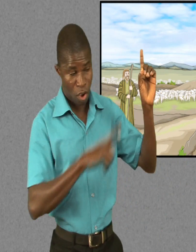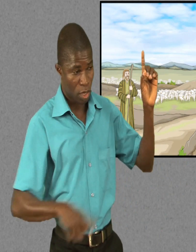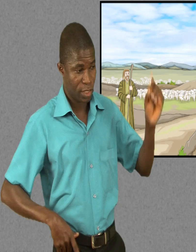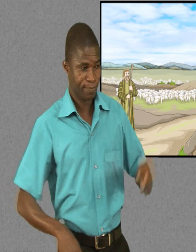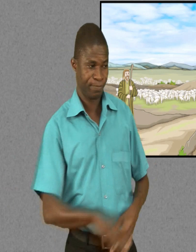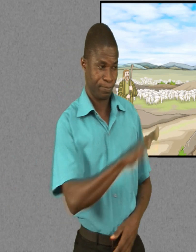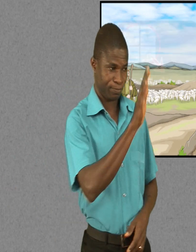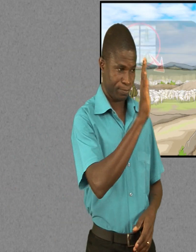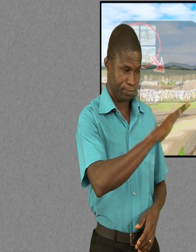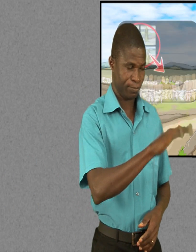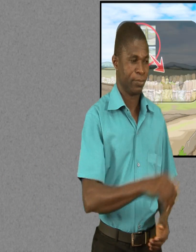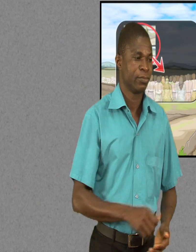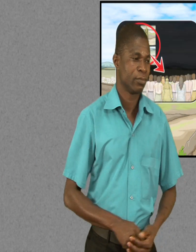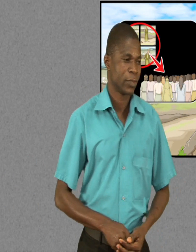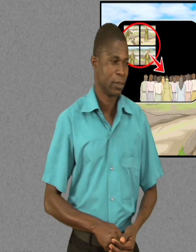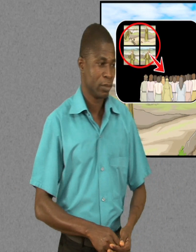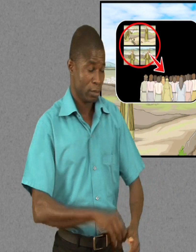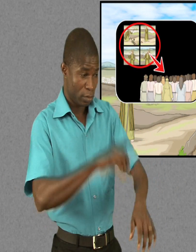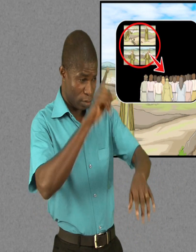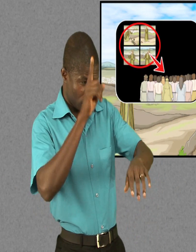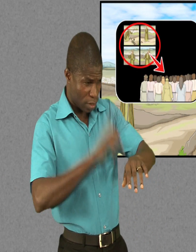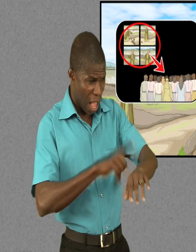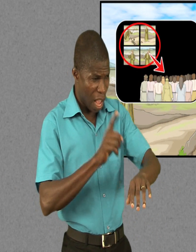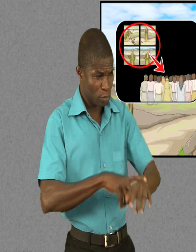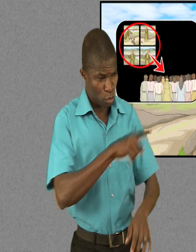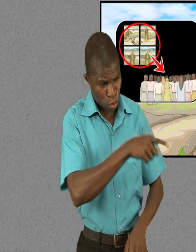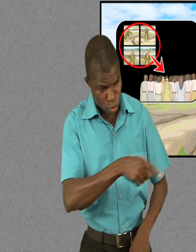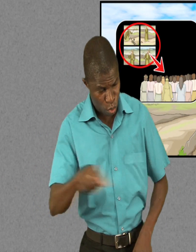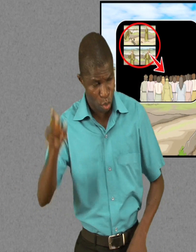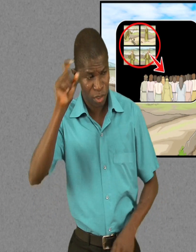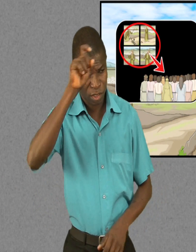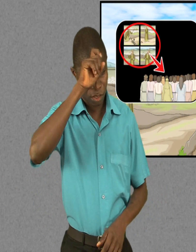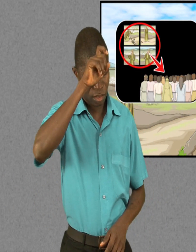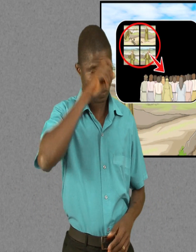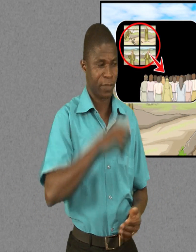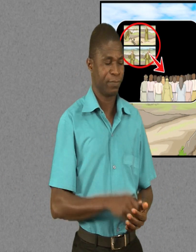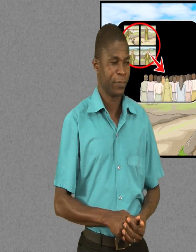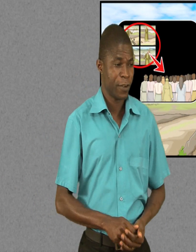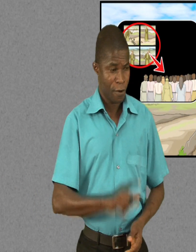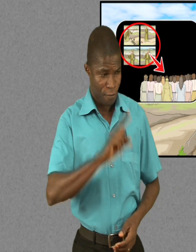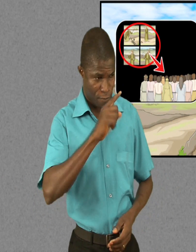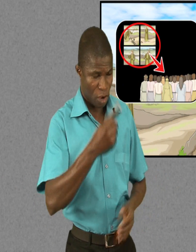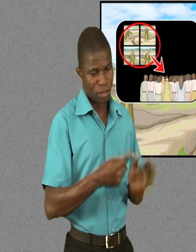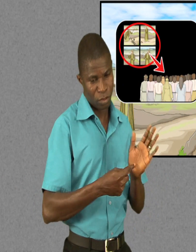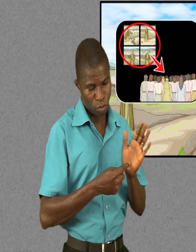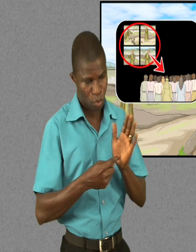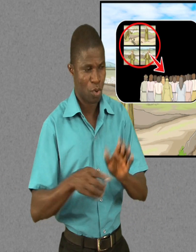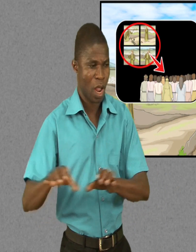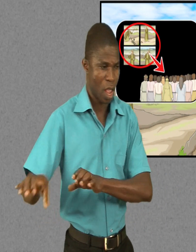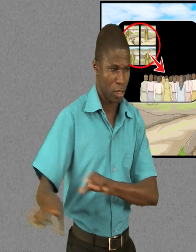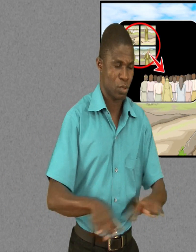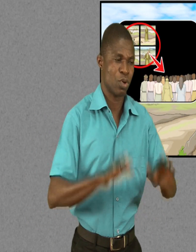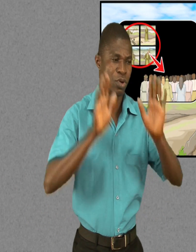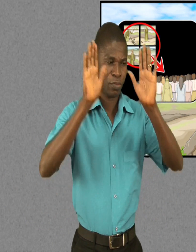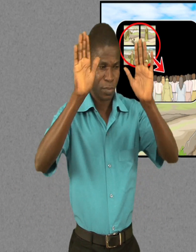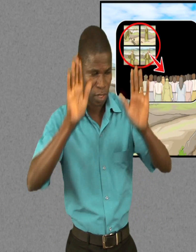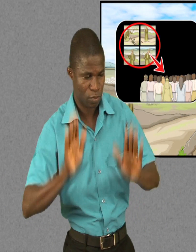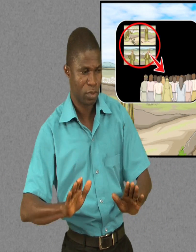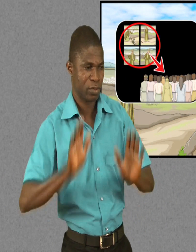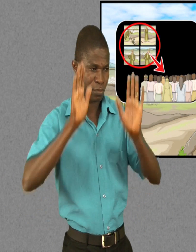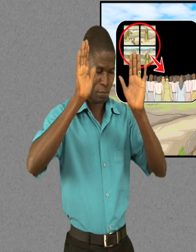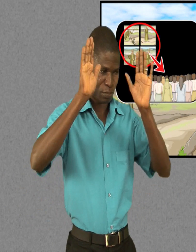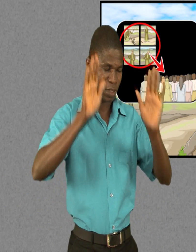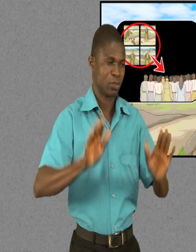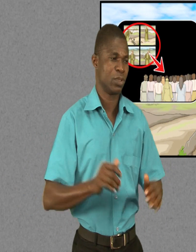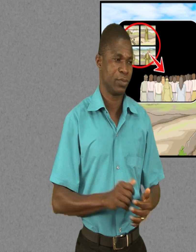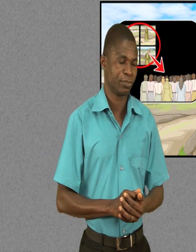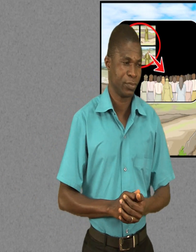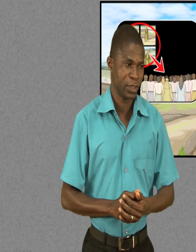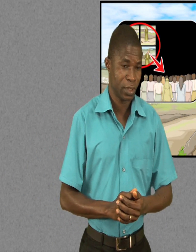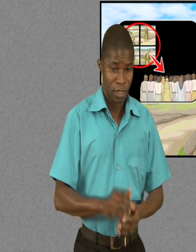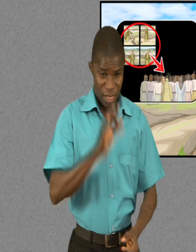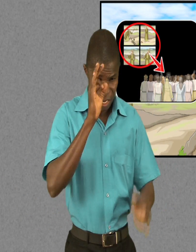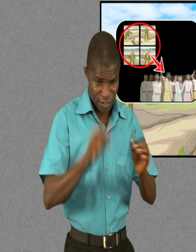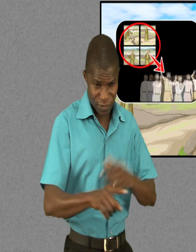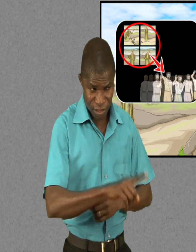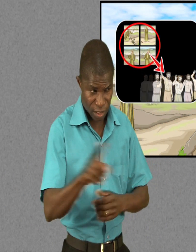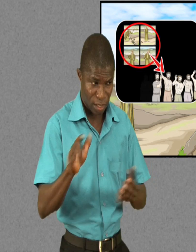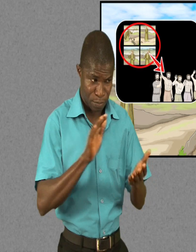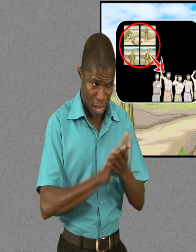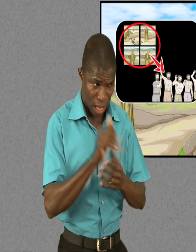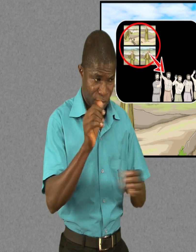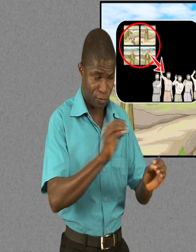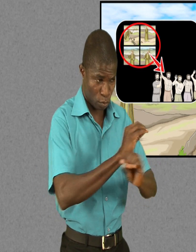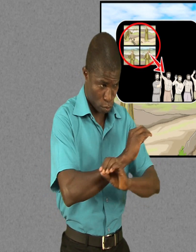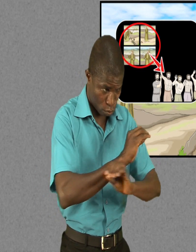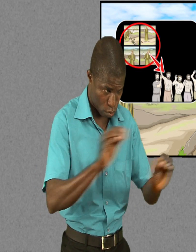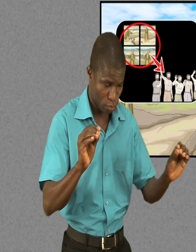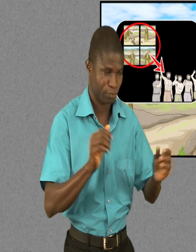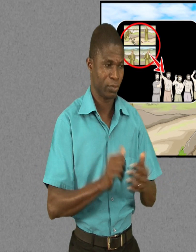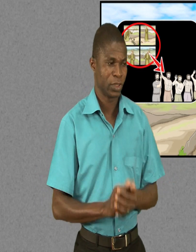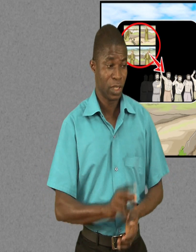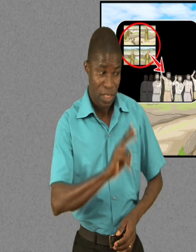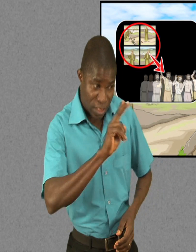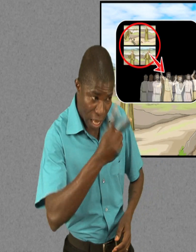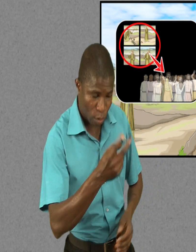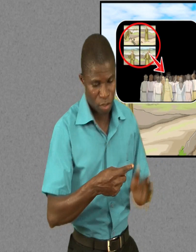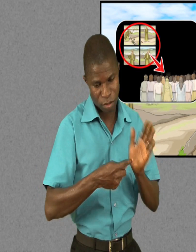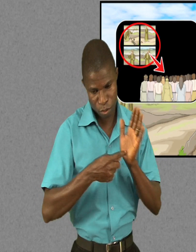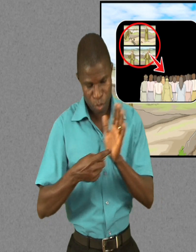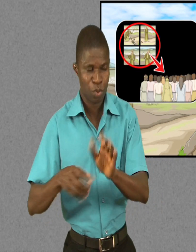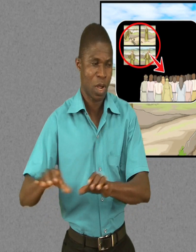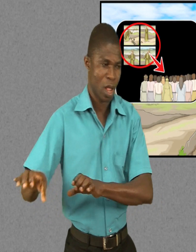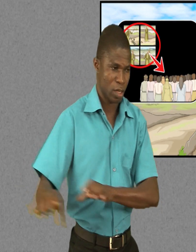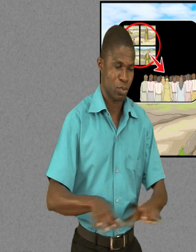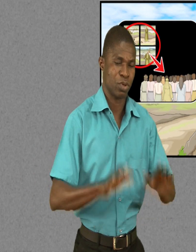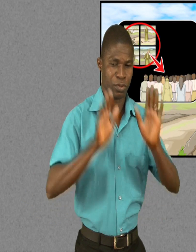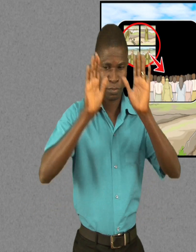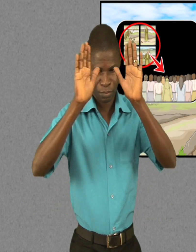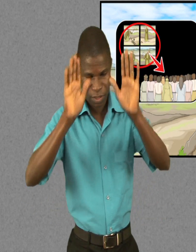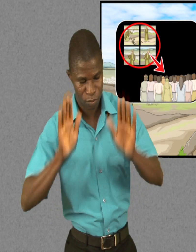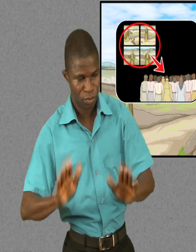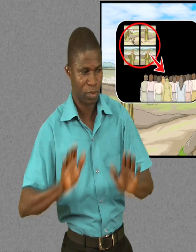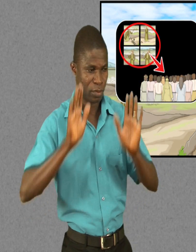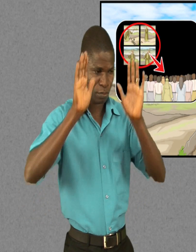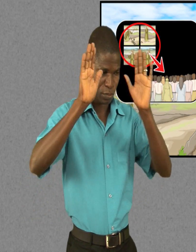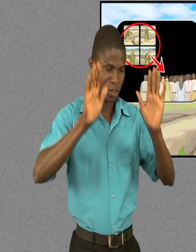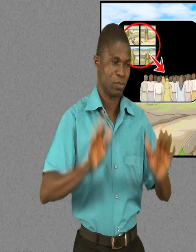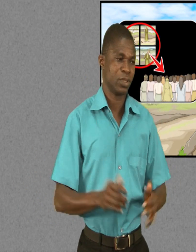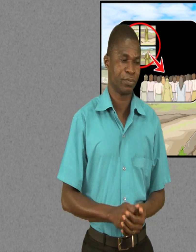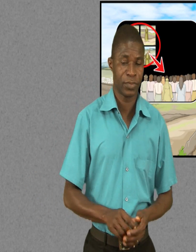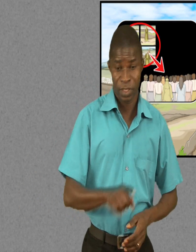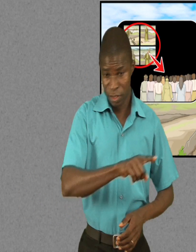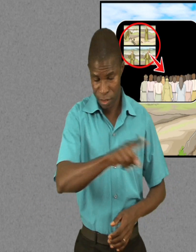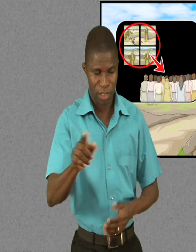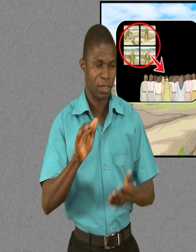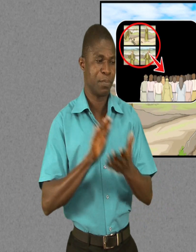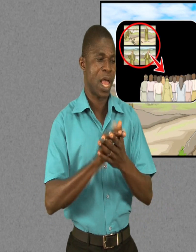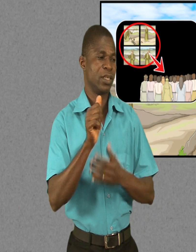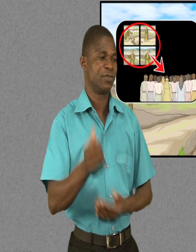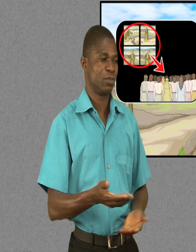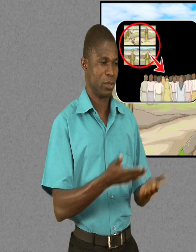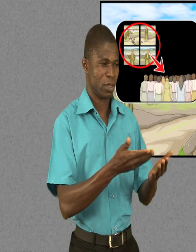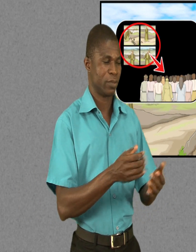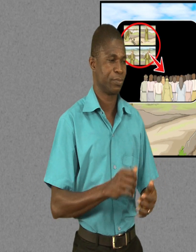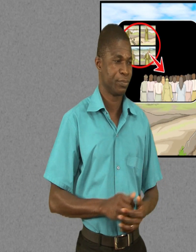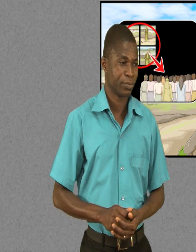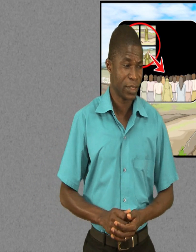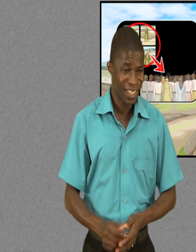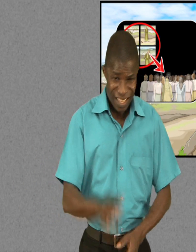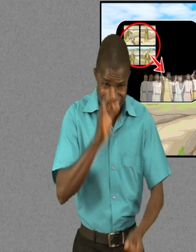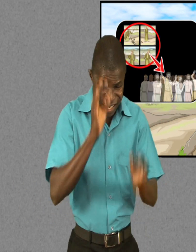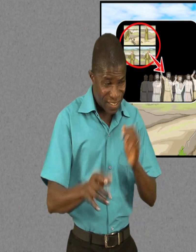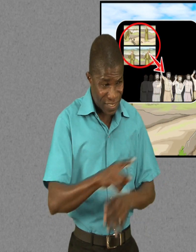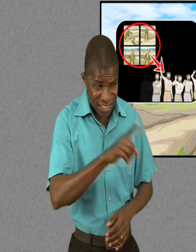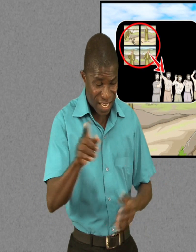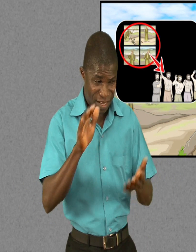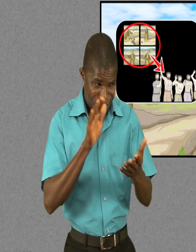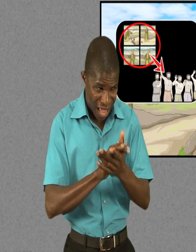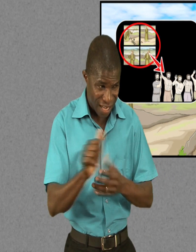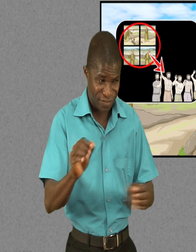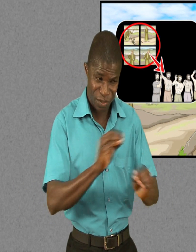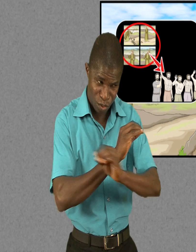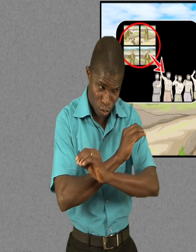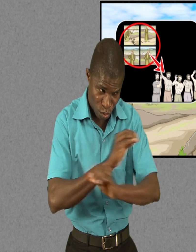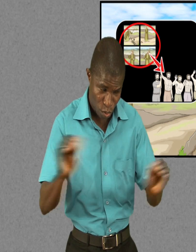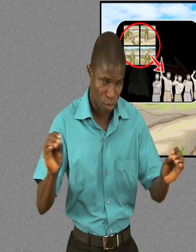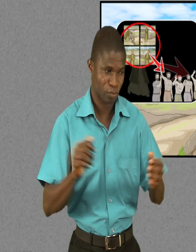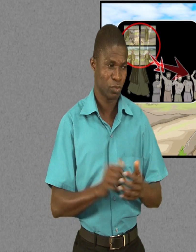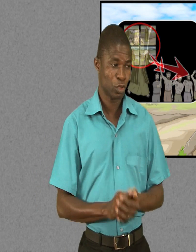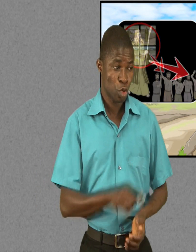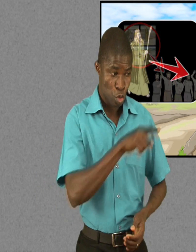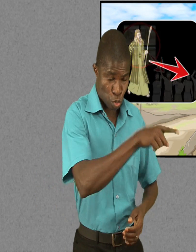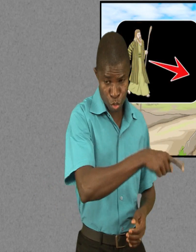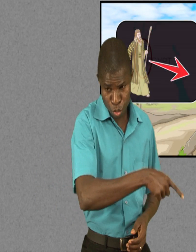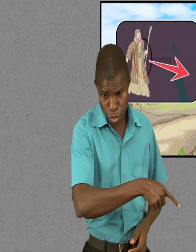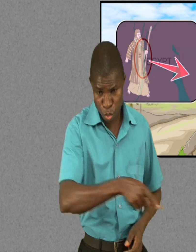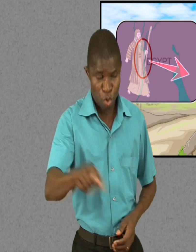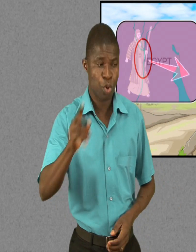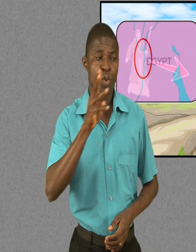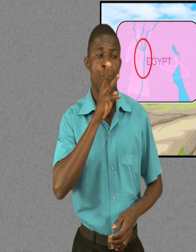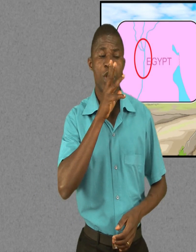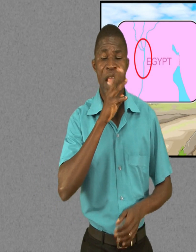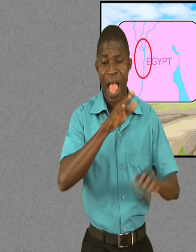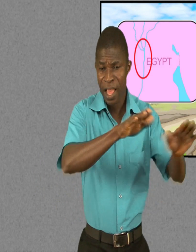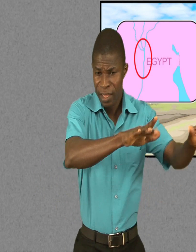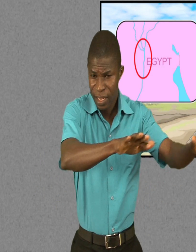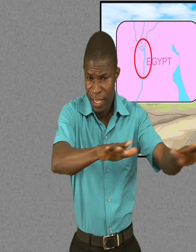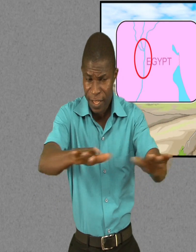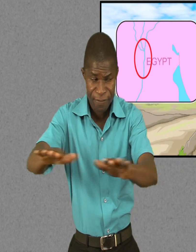And the LORD said, “If they refuse to believe you or heed the witness of the first sign, they may believe that of the second.